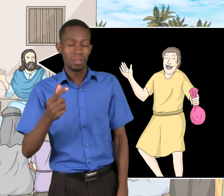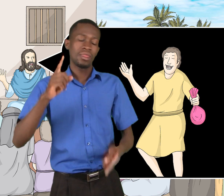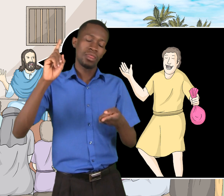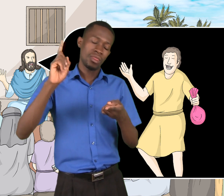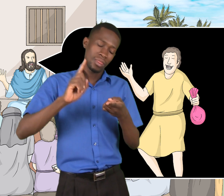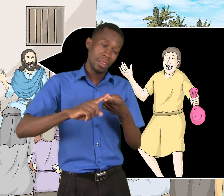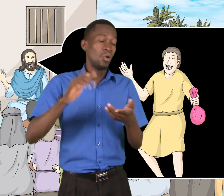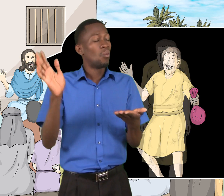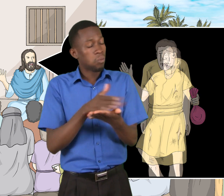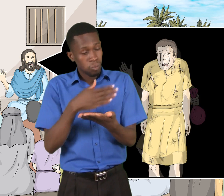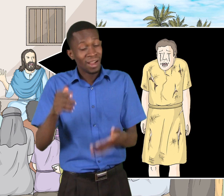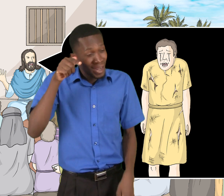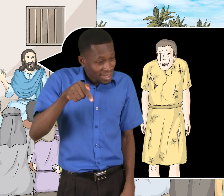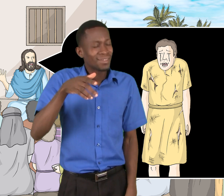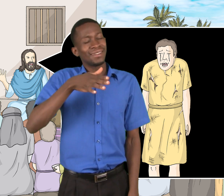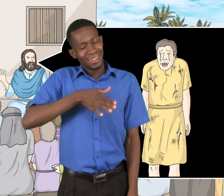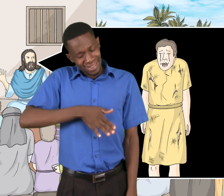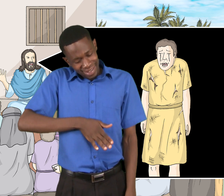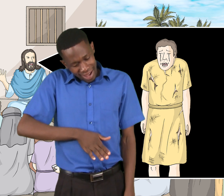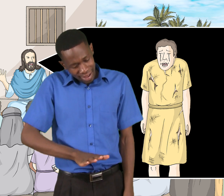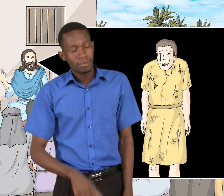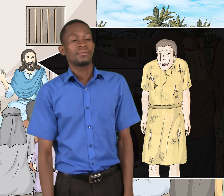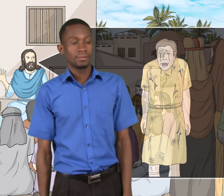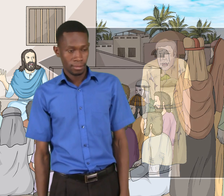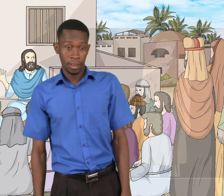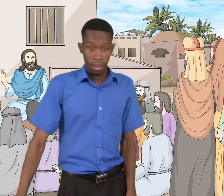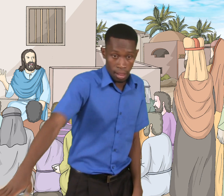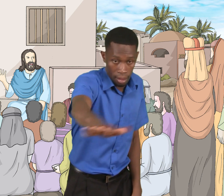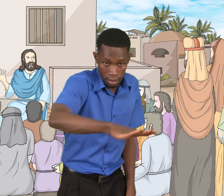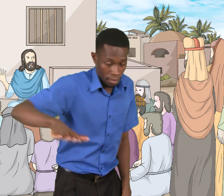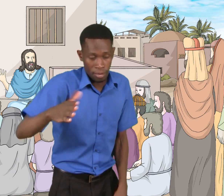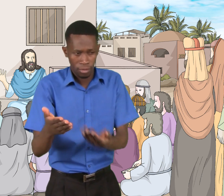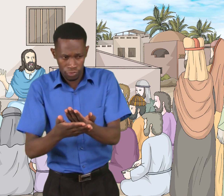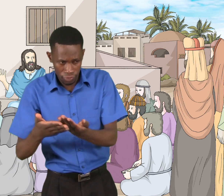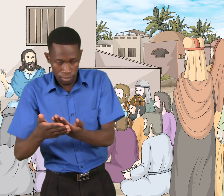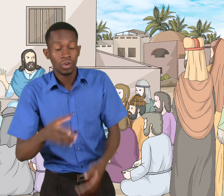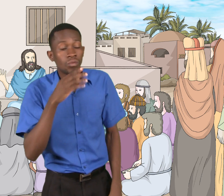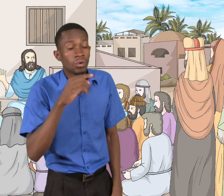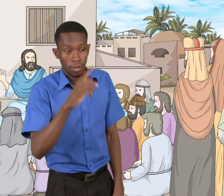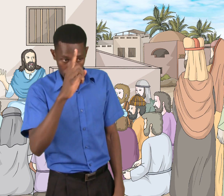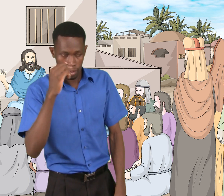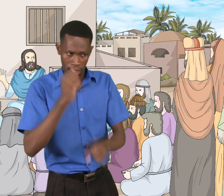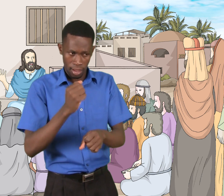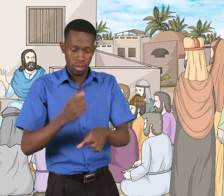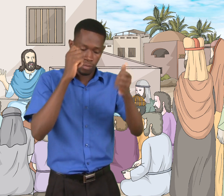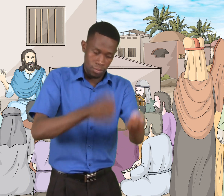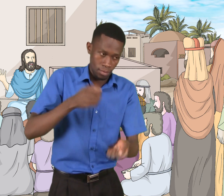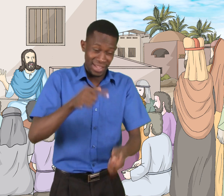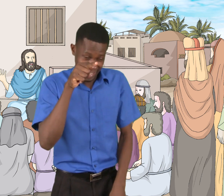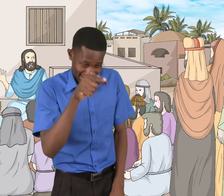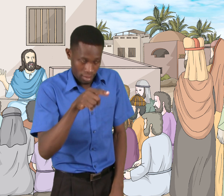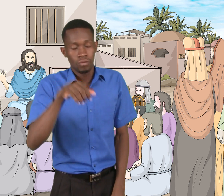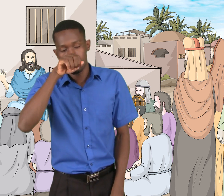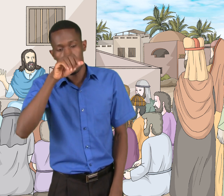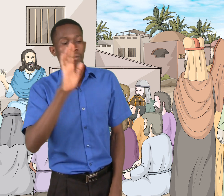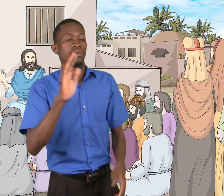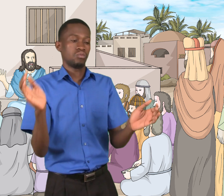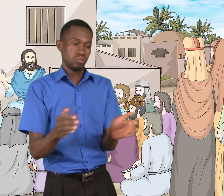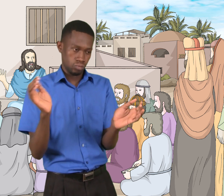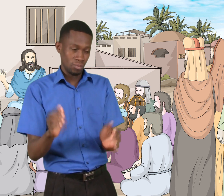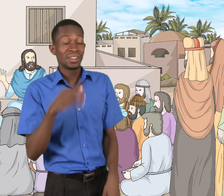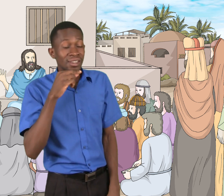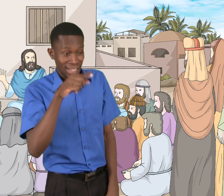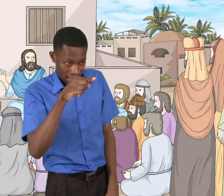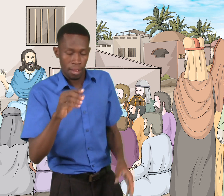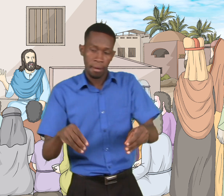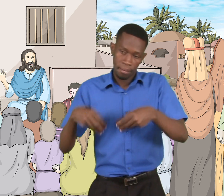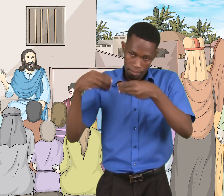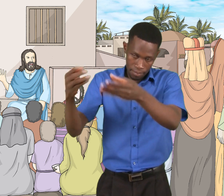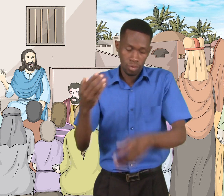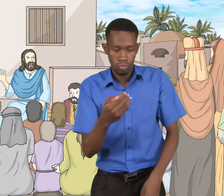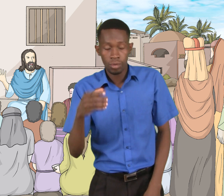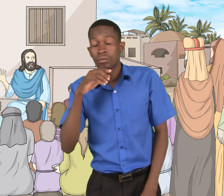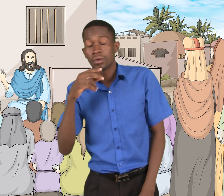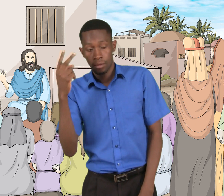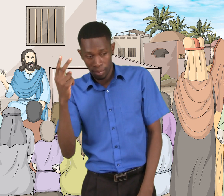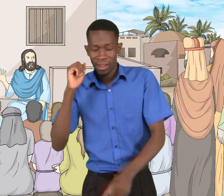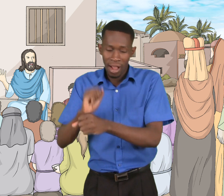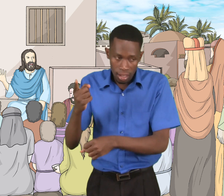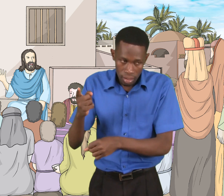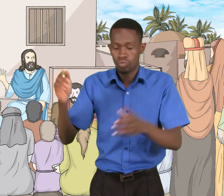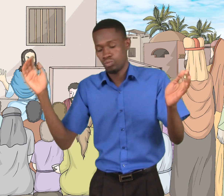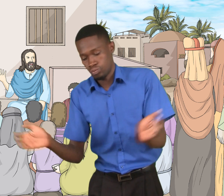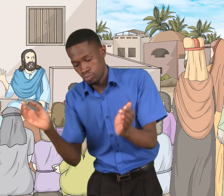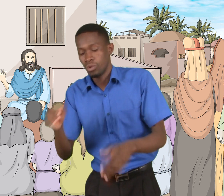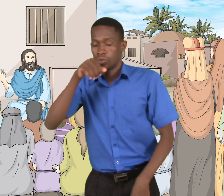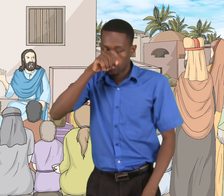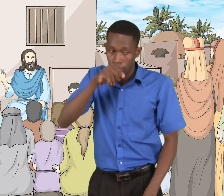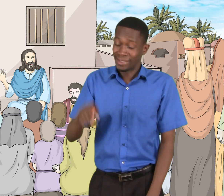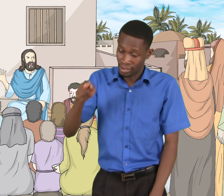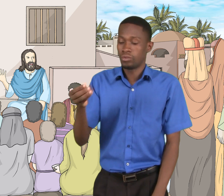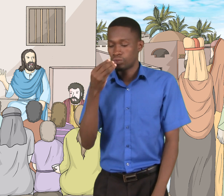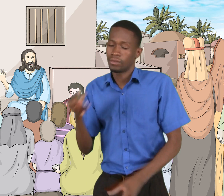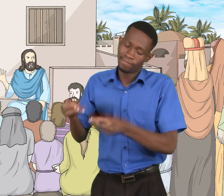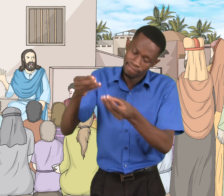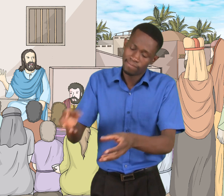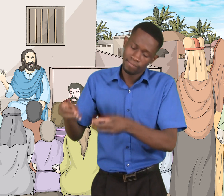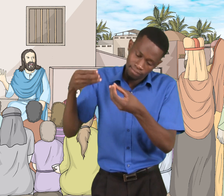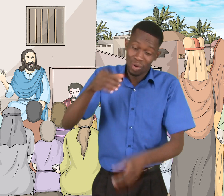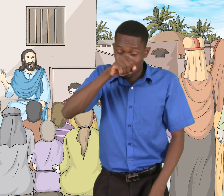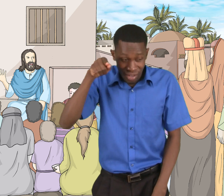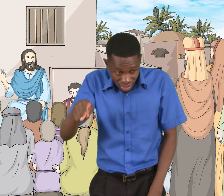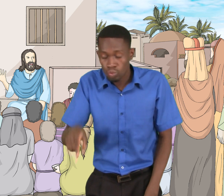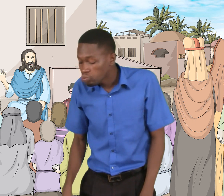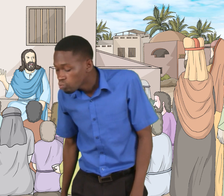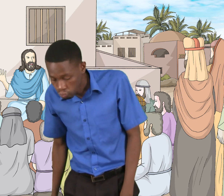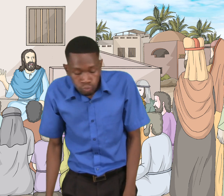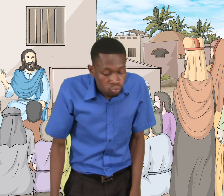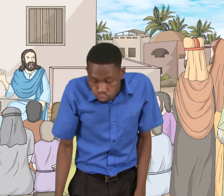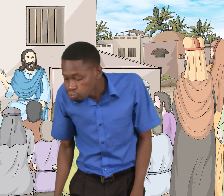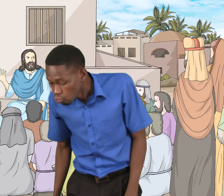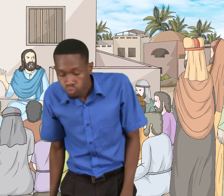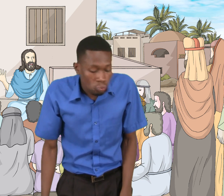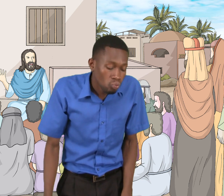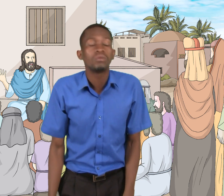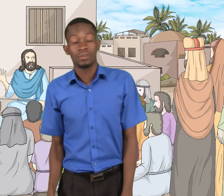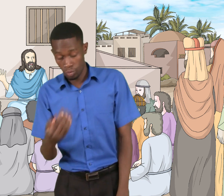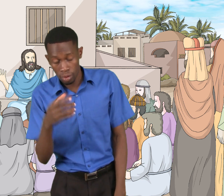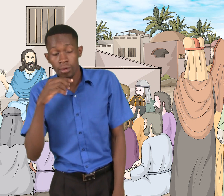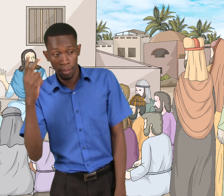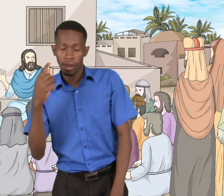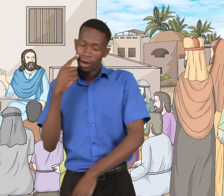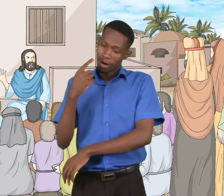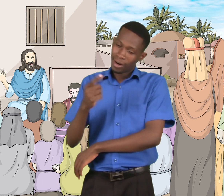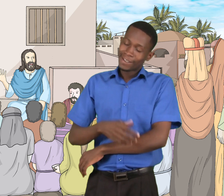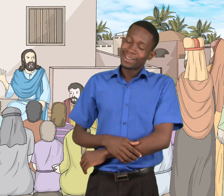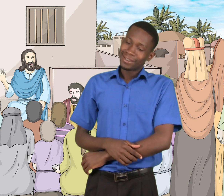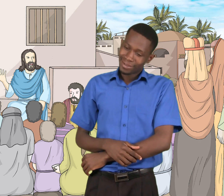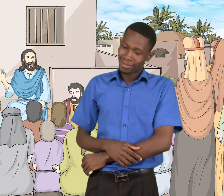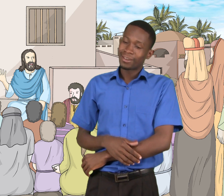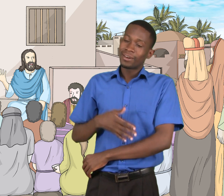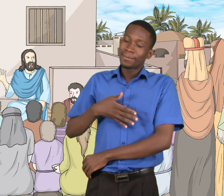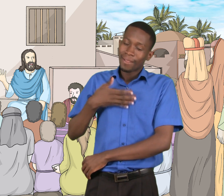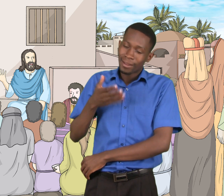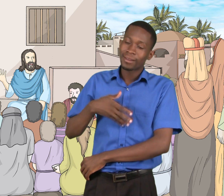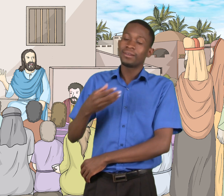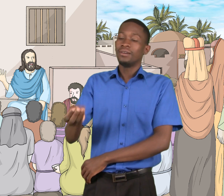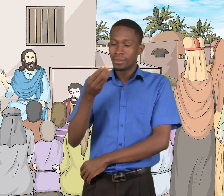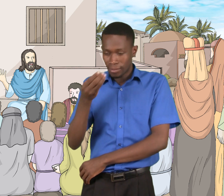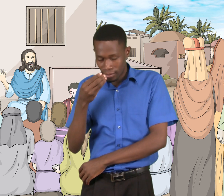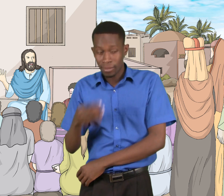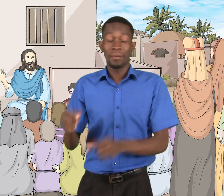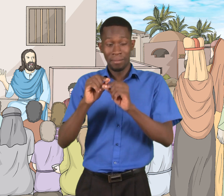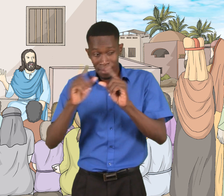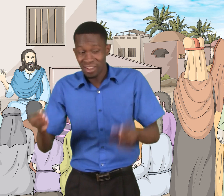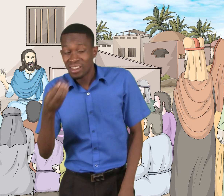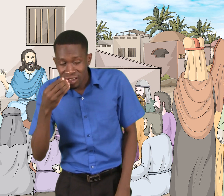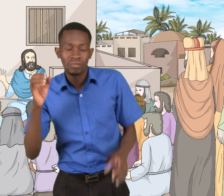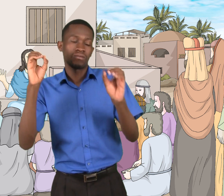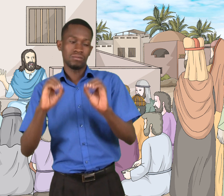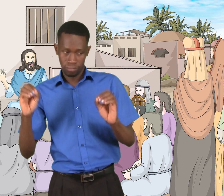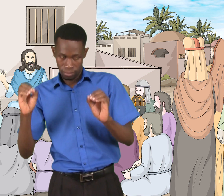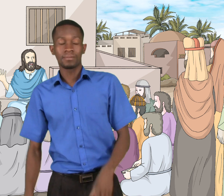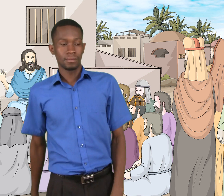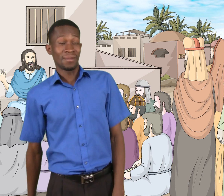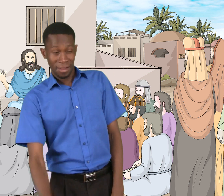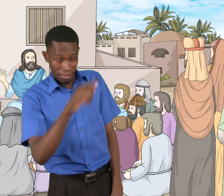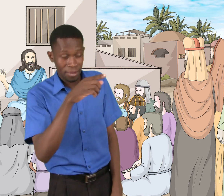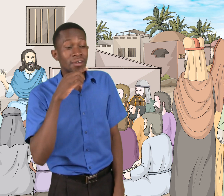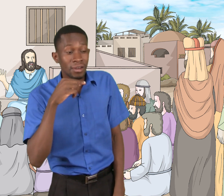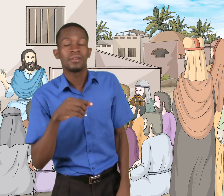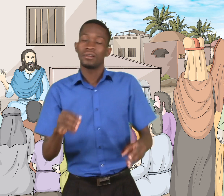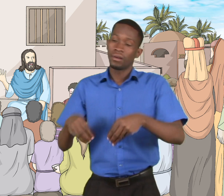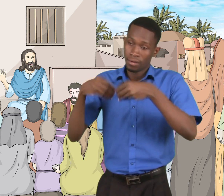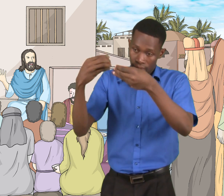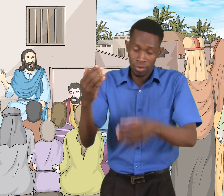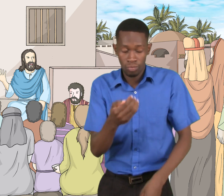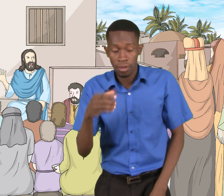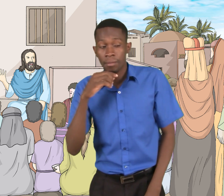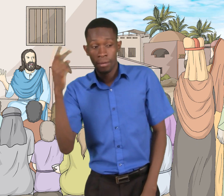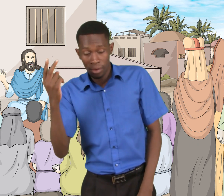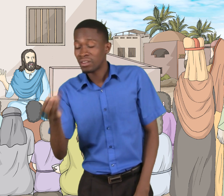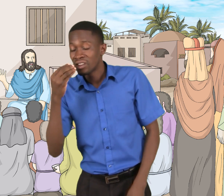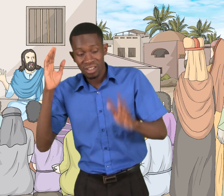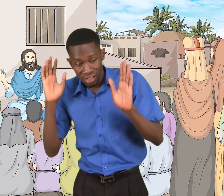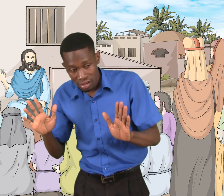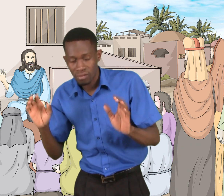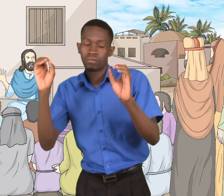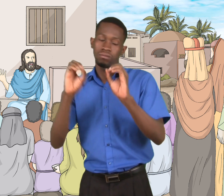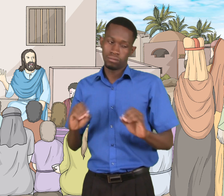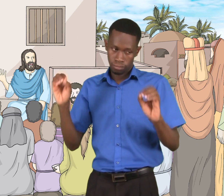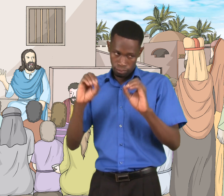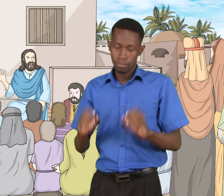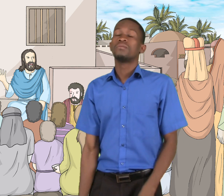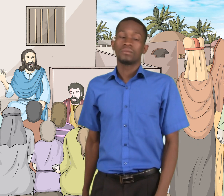After he had spent all he had, a severe famine swept through that country, and he began to be in need. So he went and hired himself out to a citizen of that country, who sent him into his fields to feed the pigs.